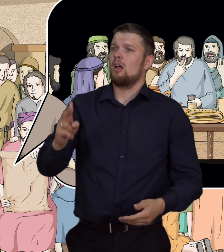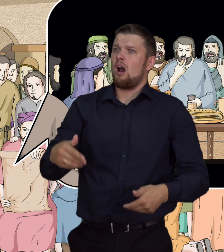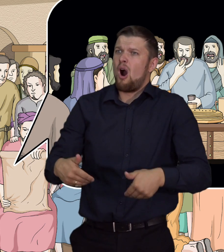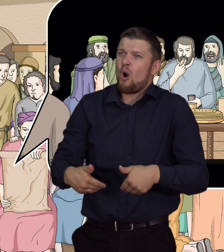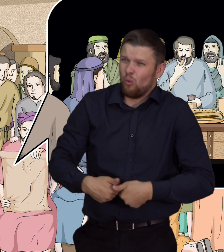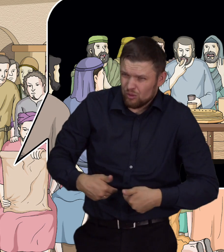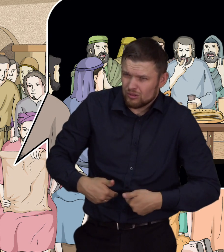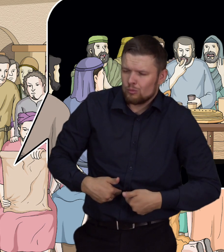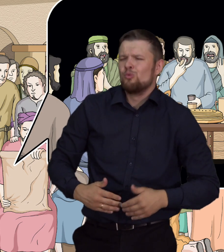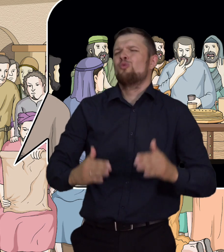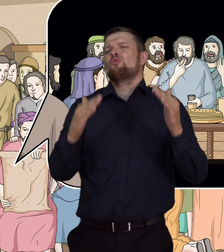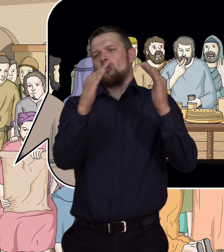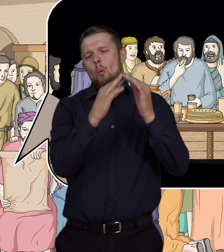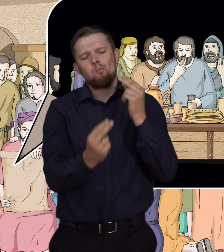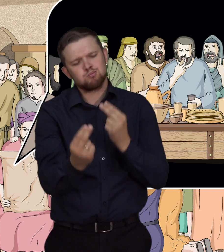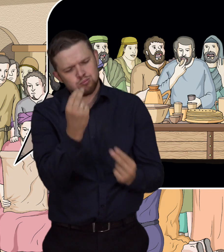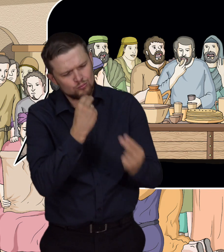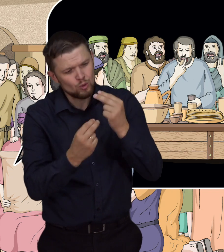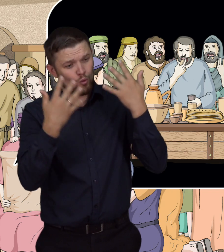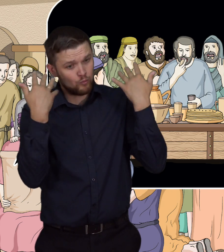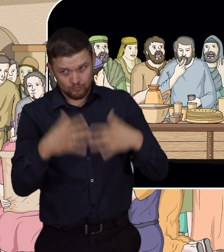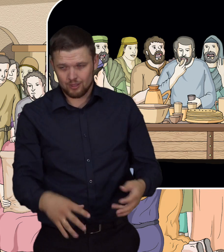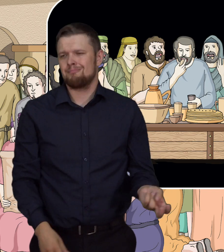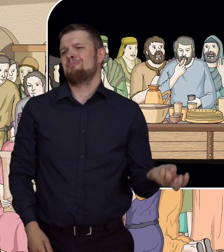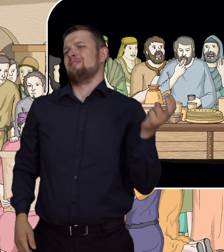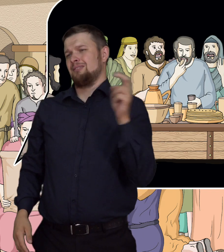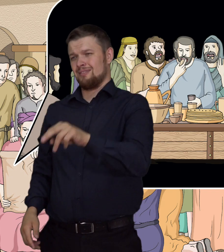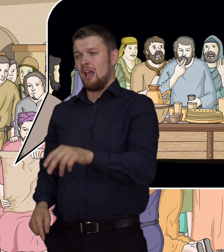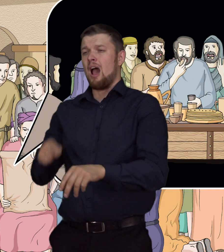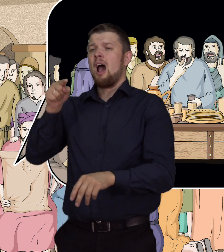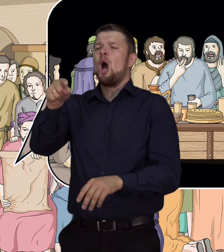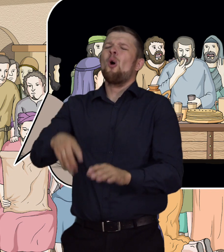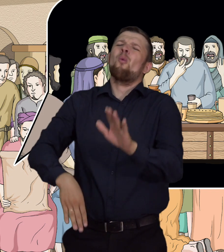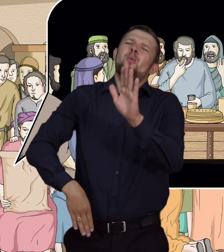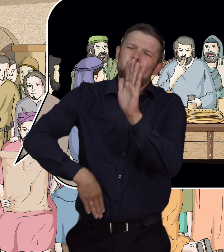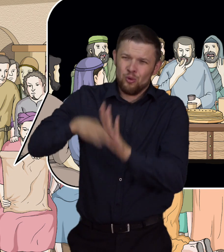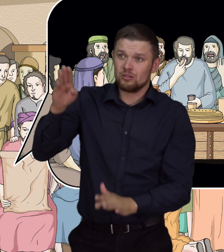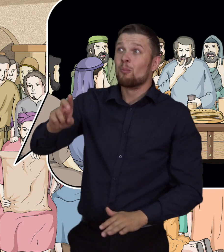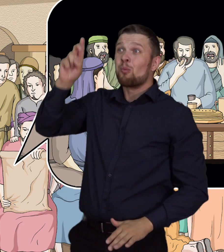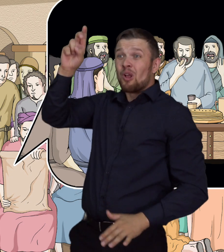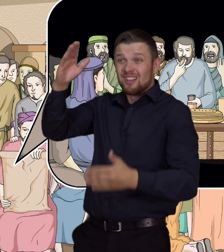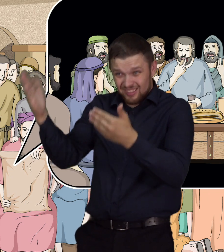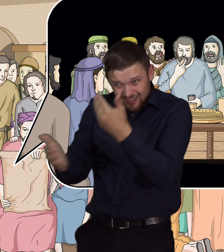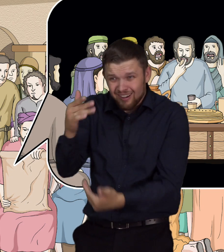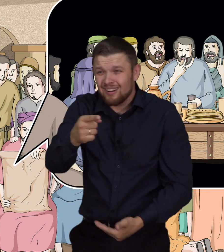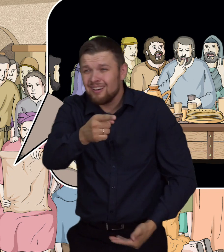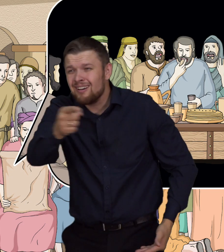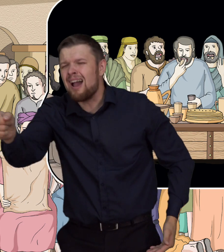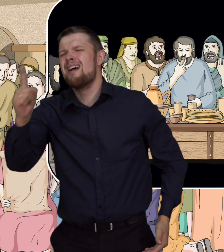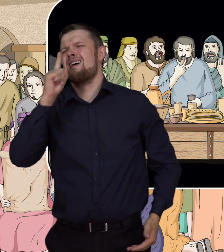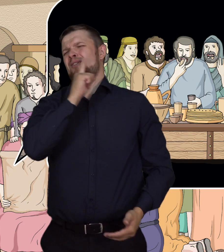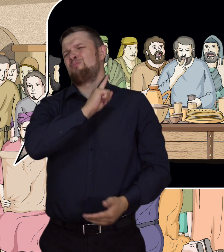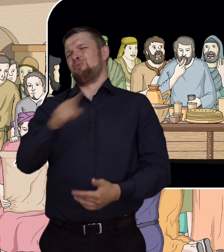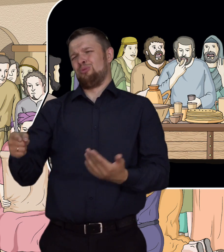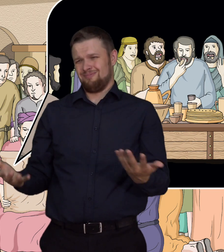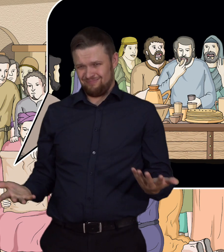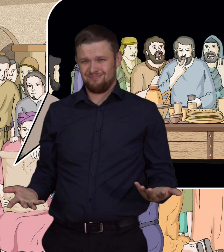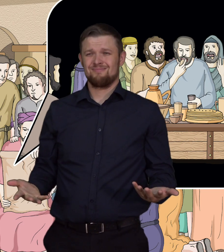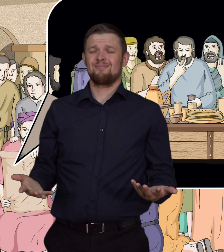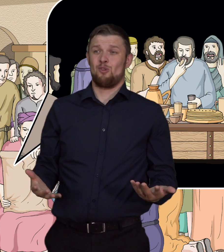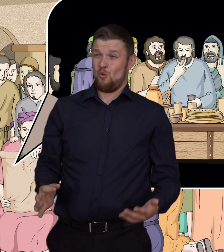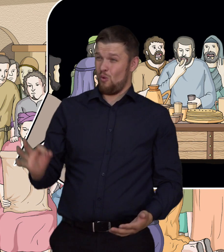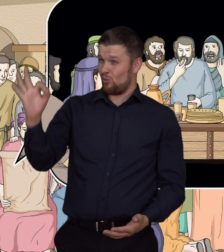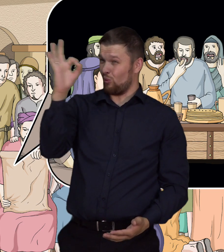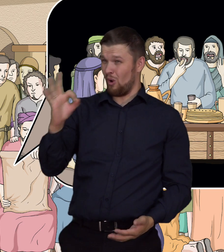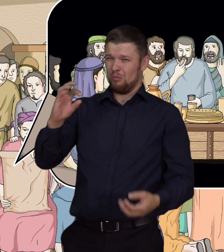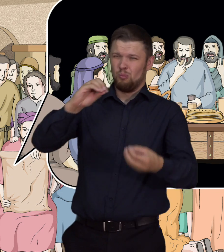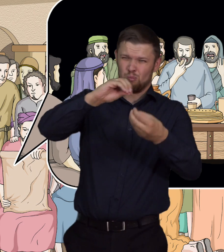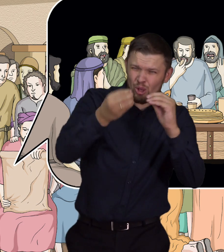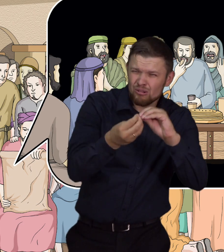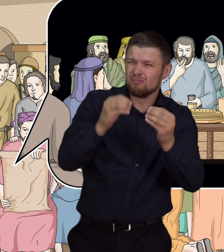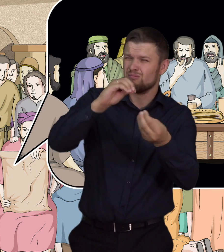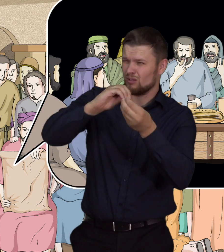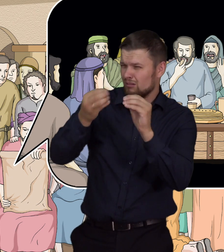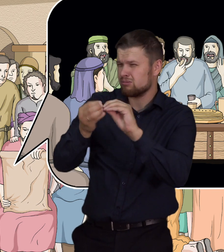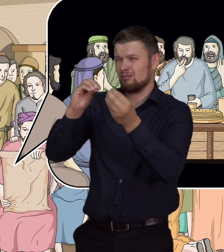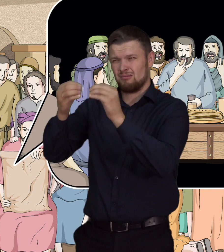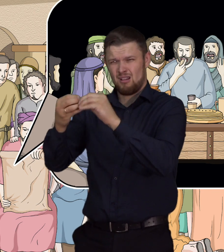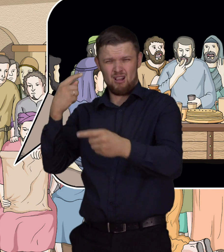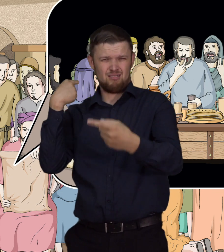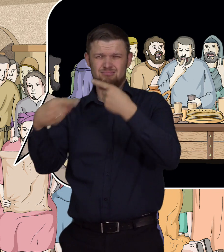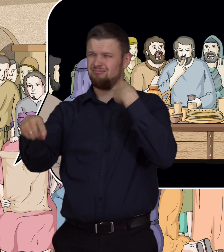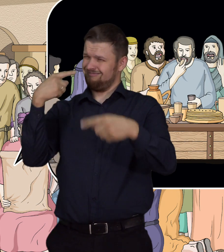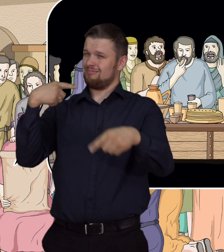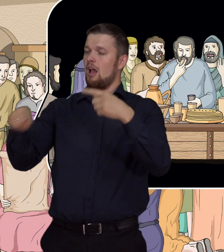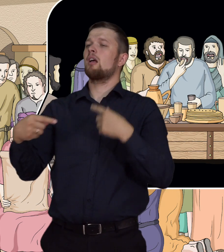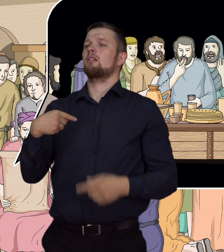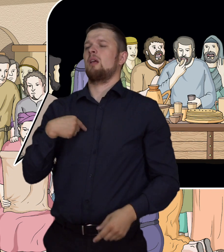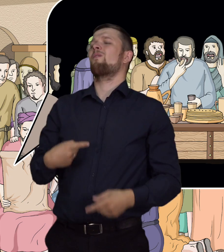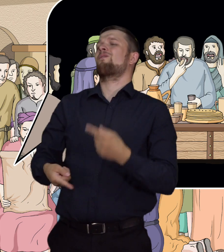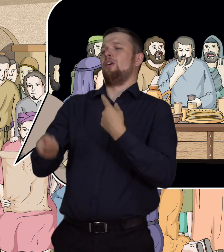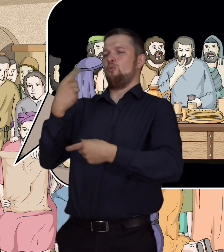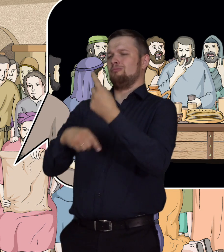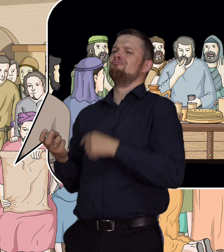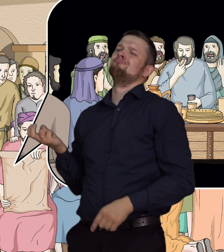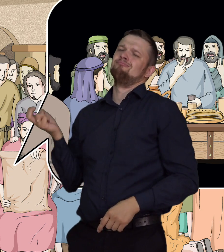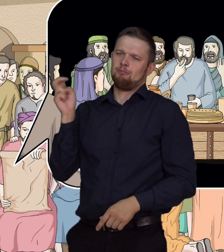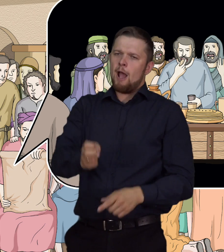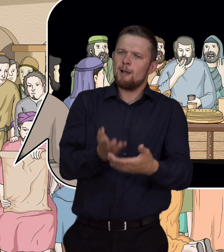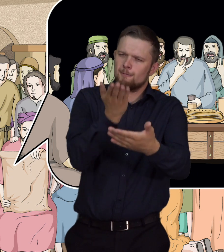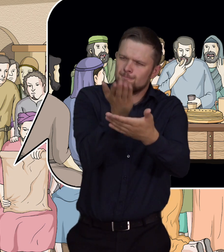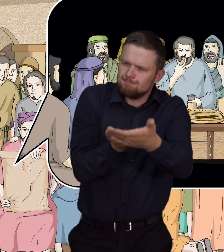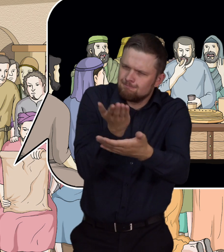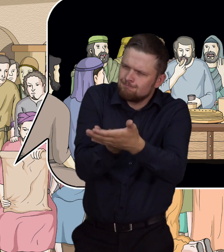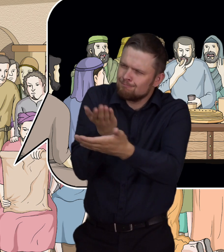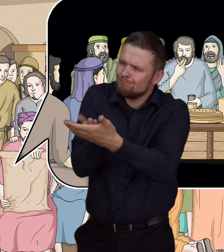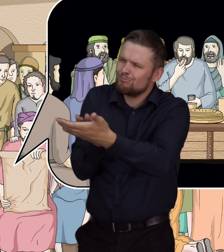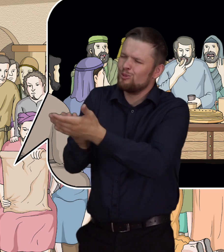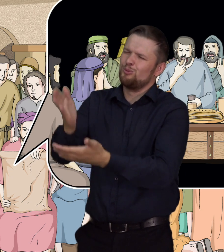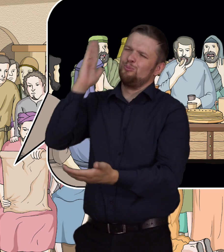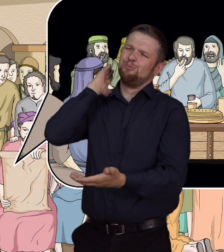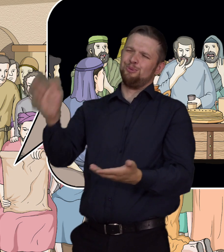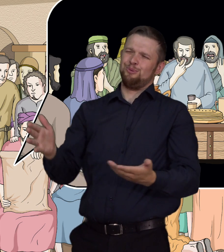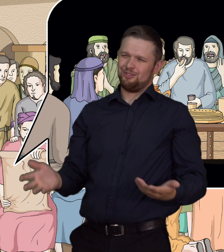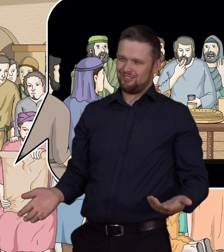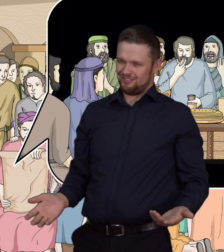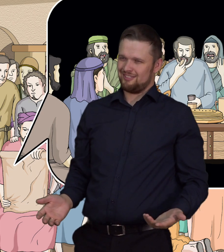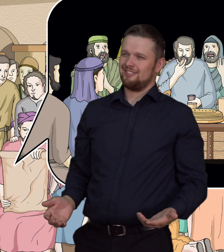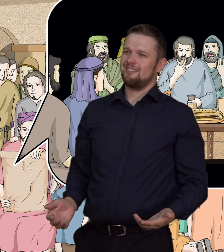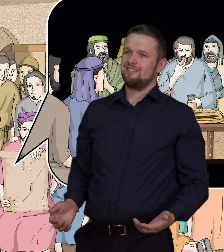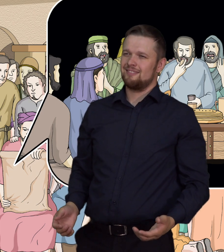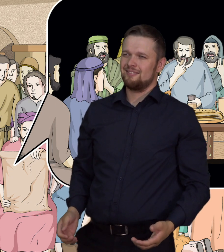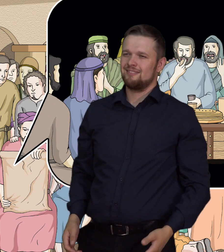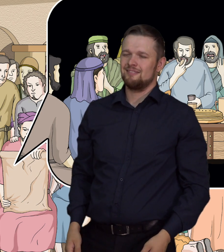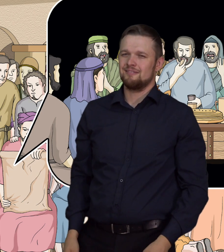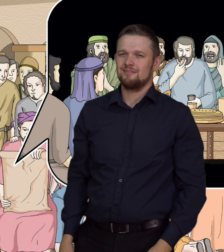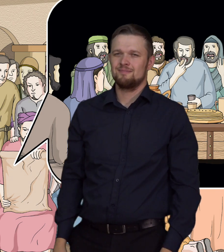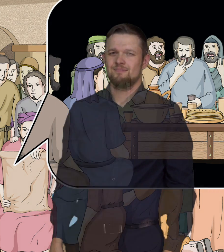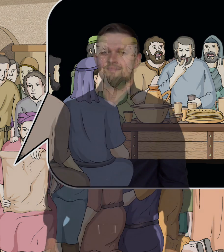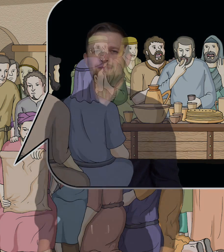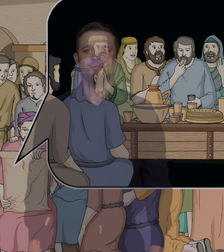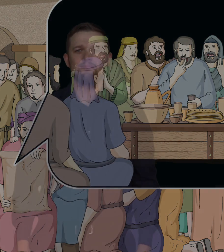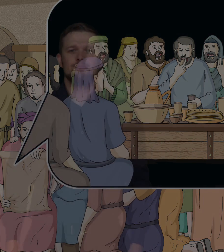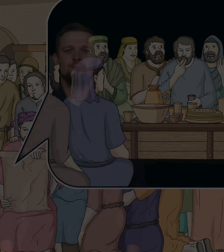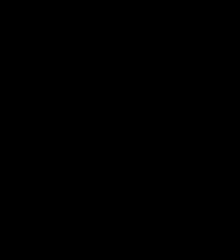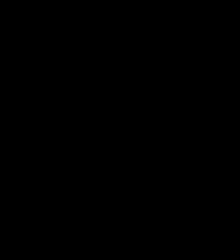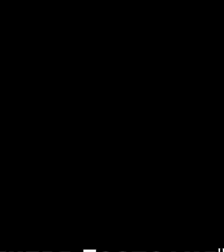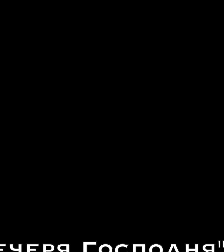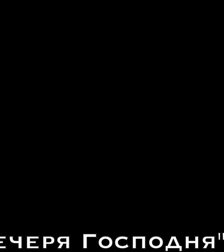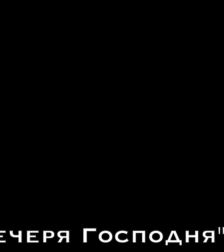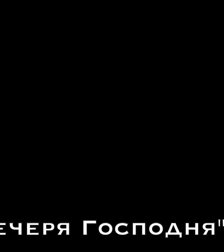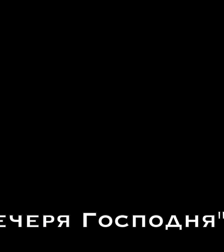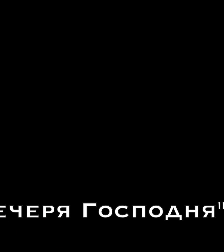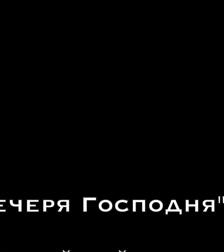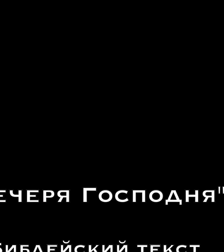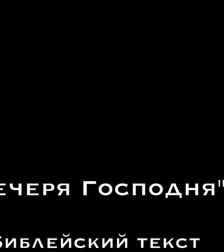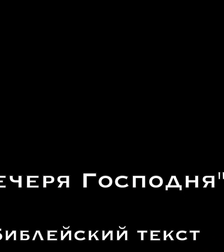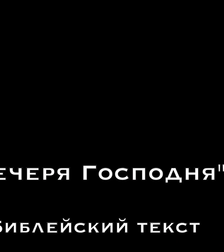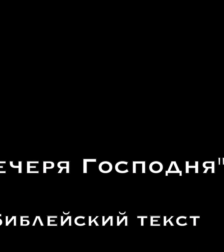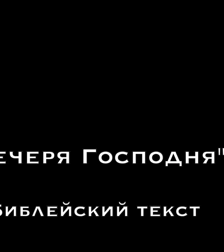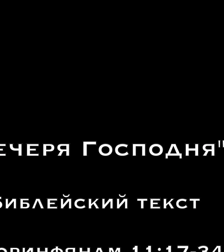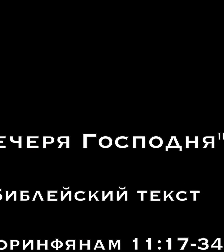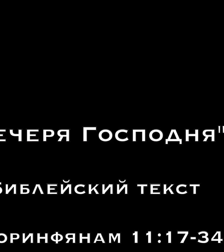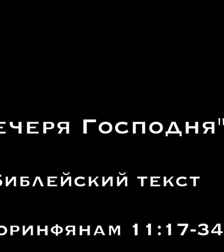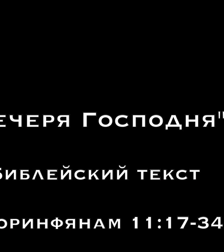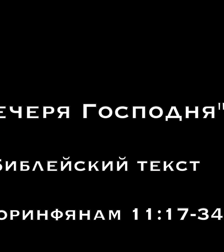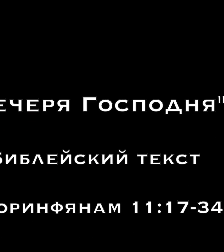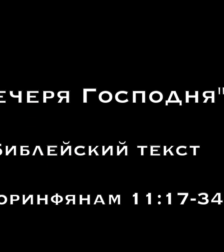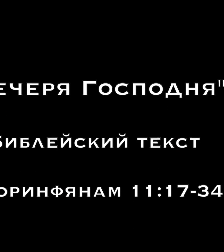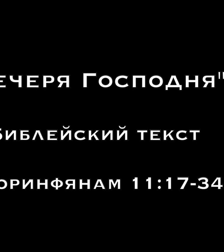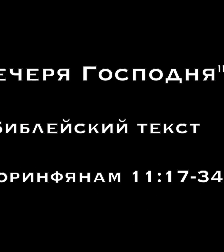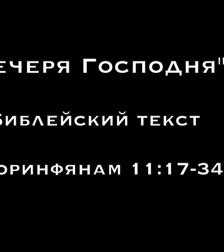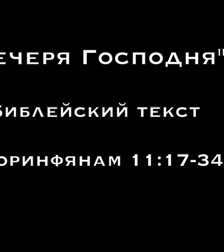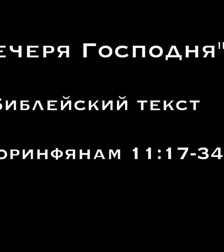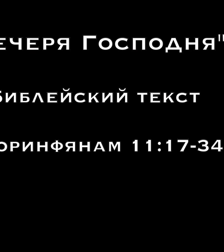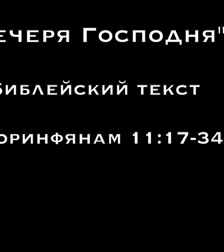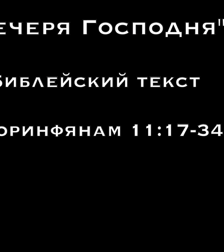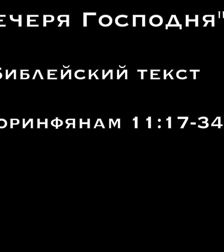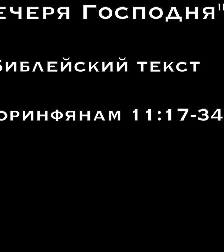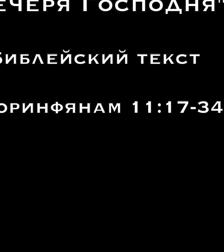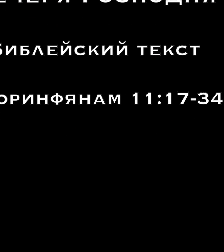If anyone is hungry, he should eat at home, so that when you come together it will not result in judgment. And when I come, I will give instructions about the remaining matters.